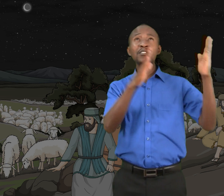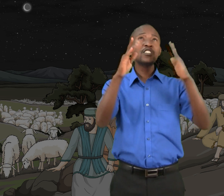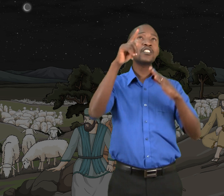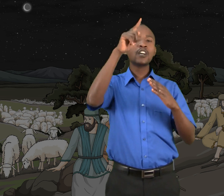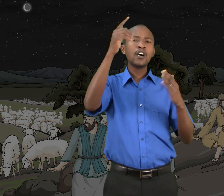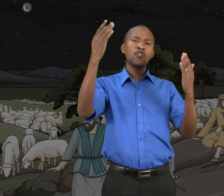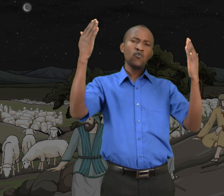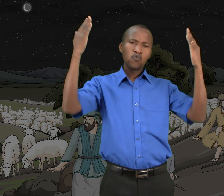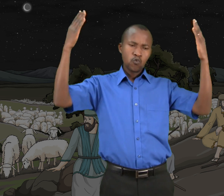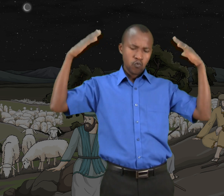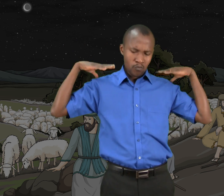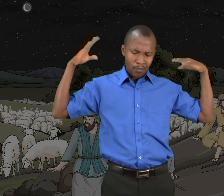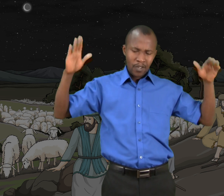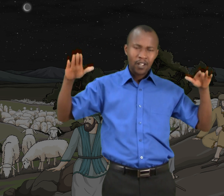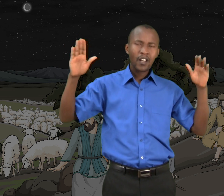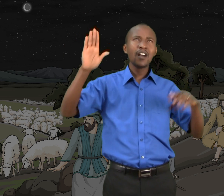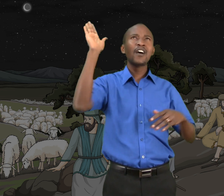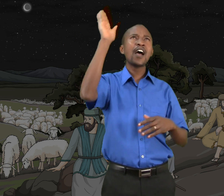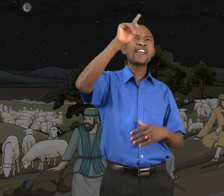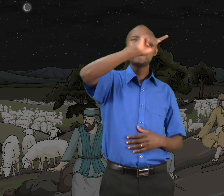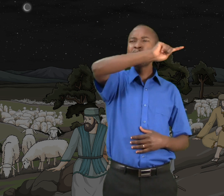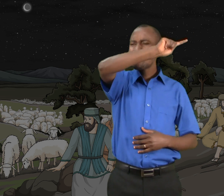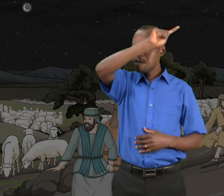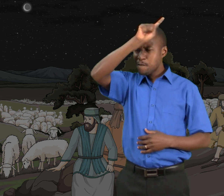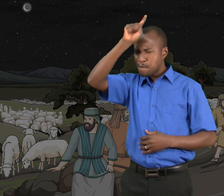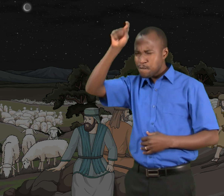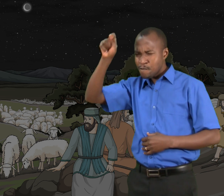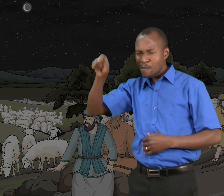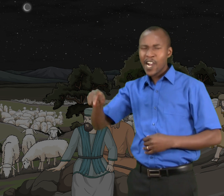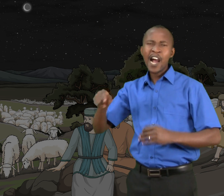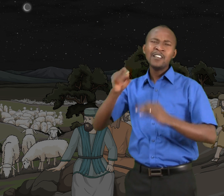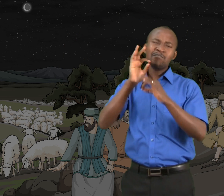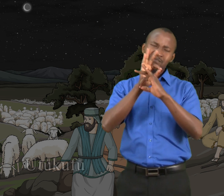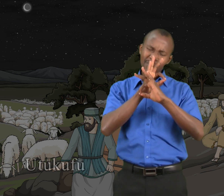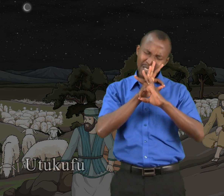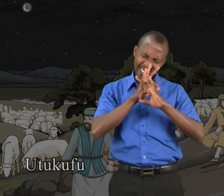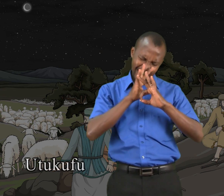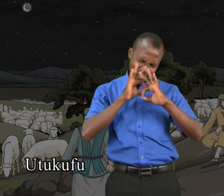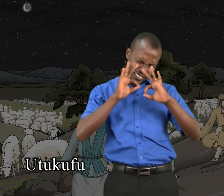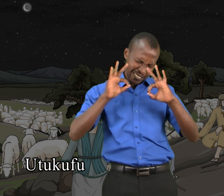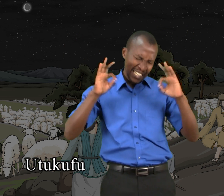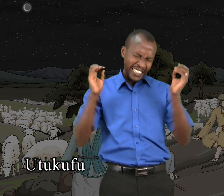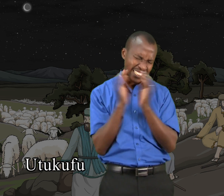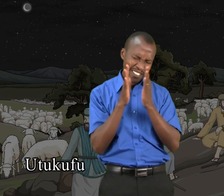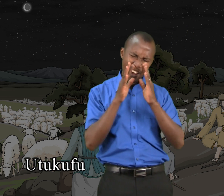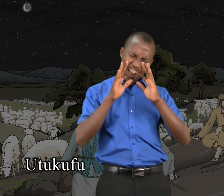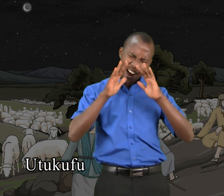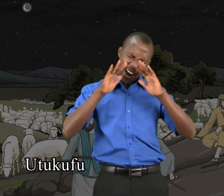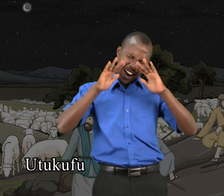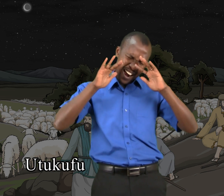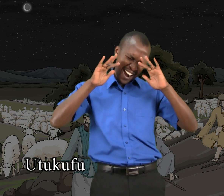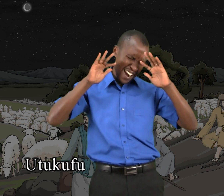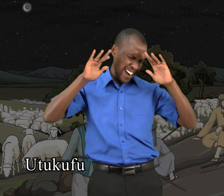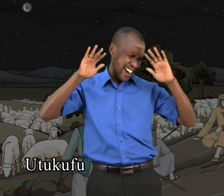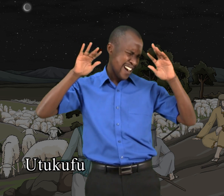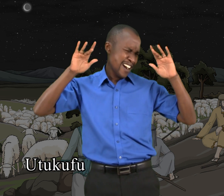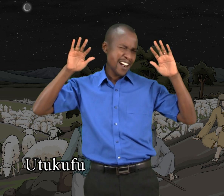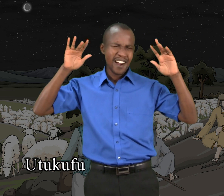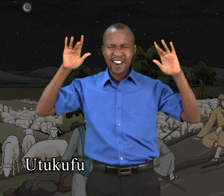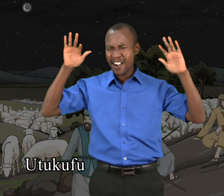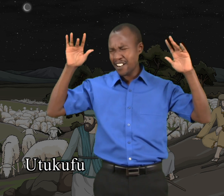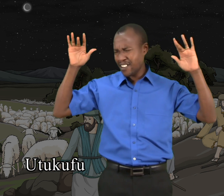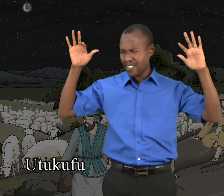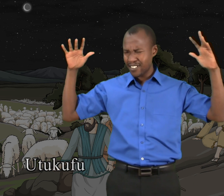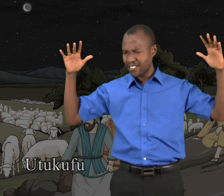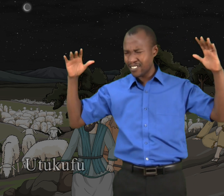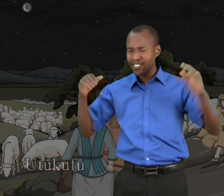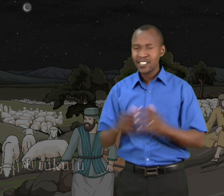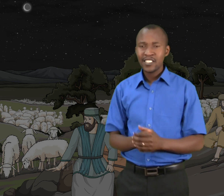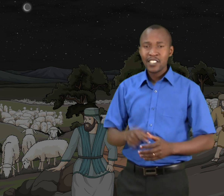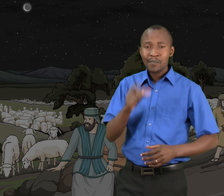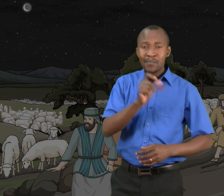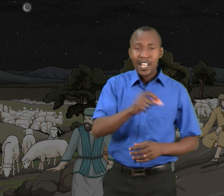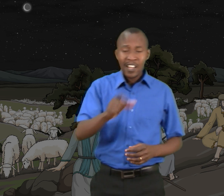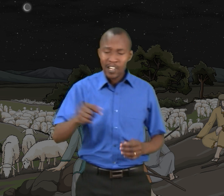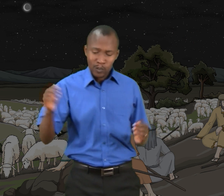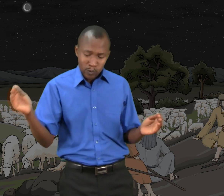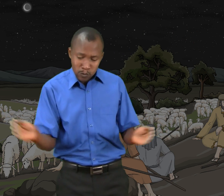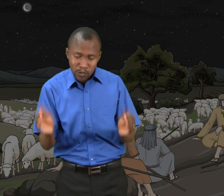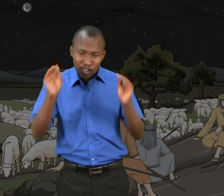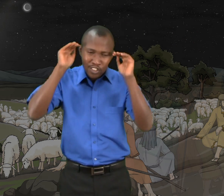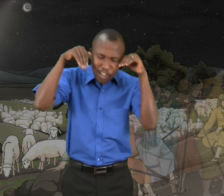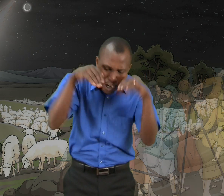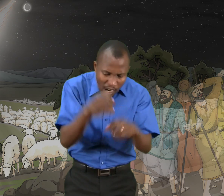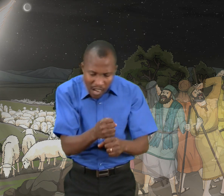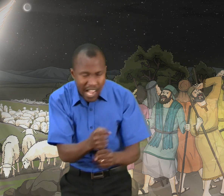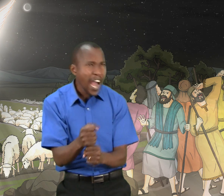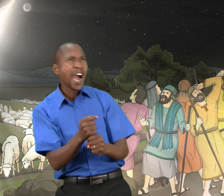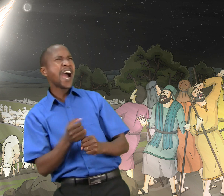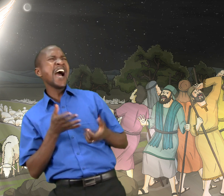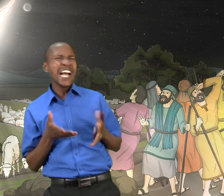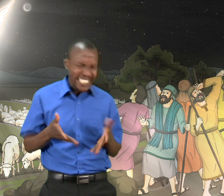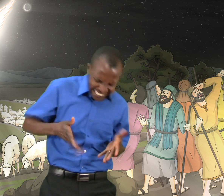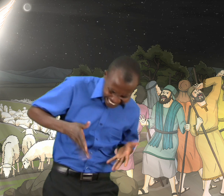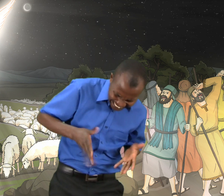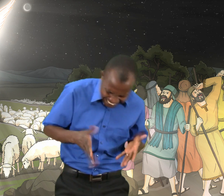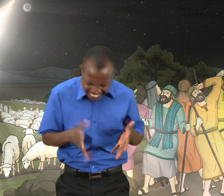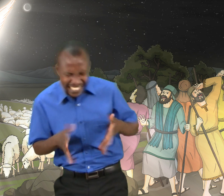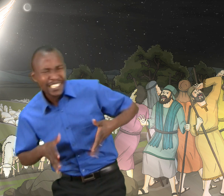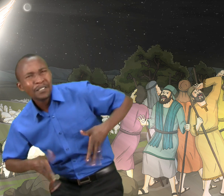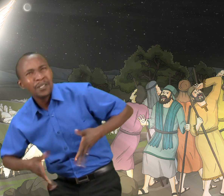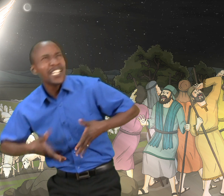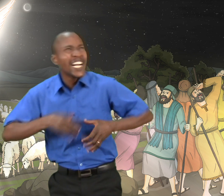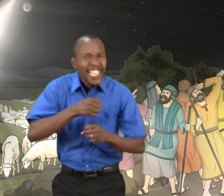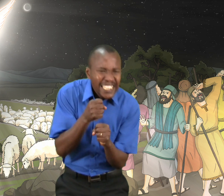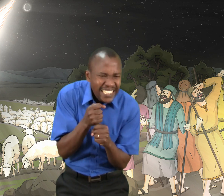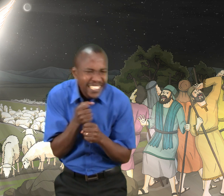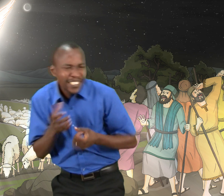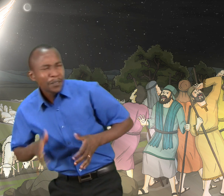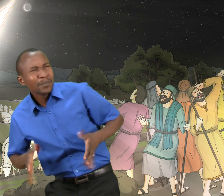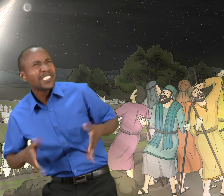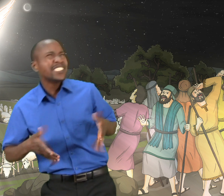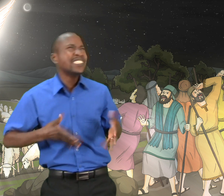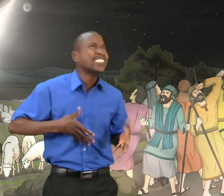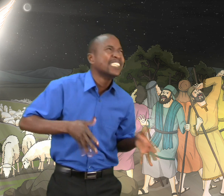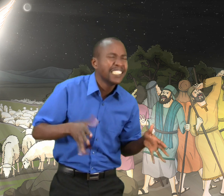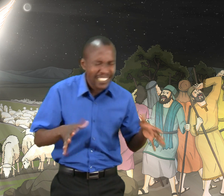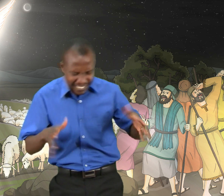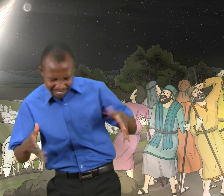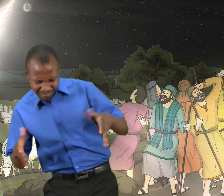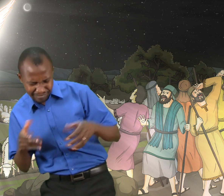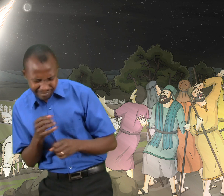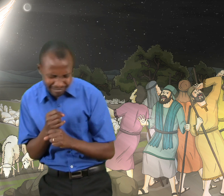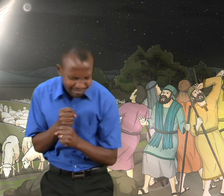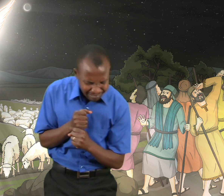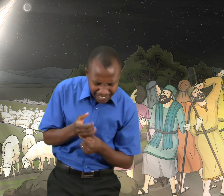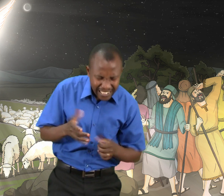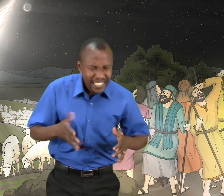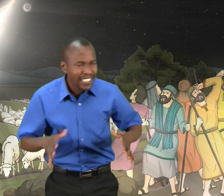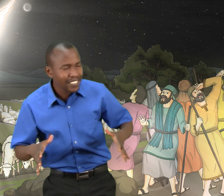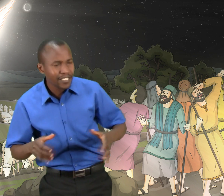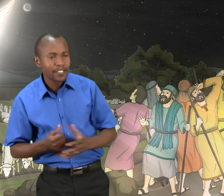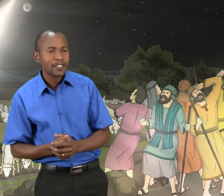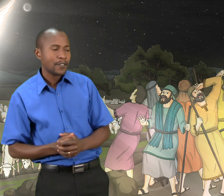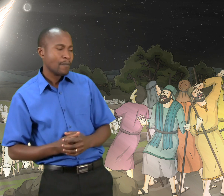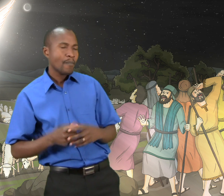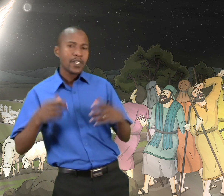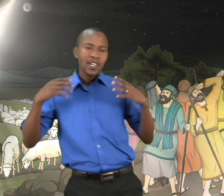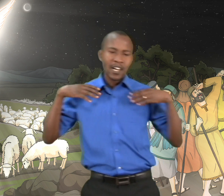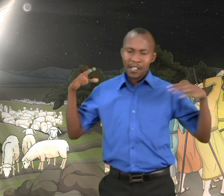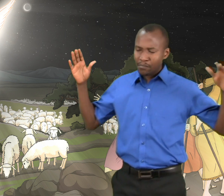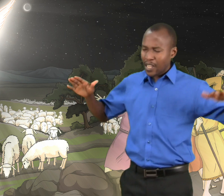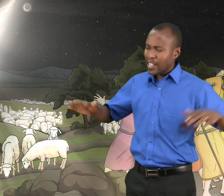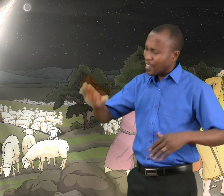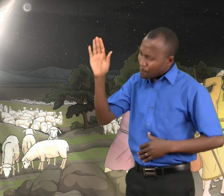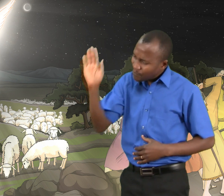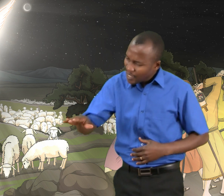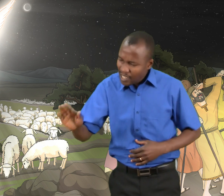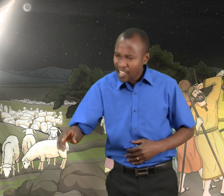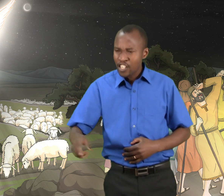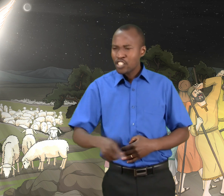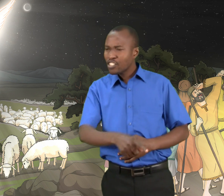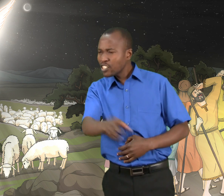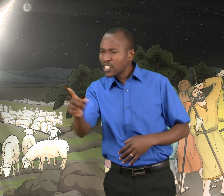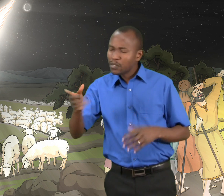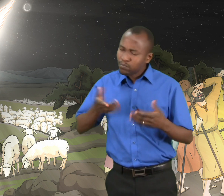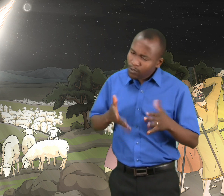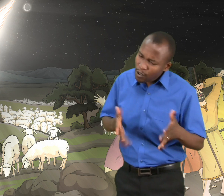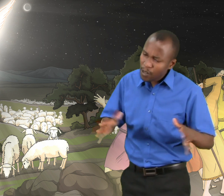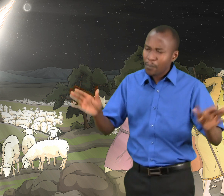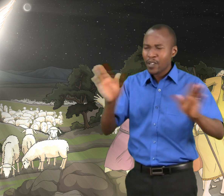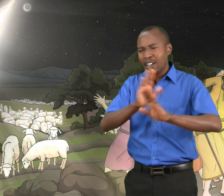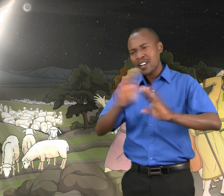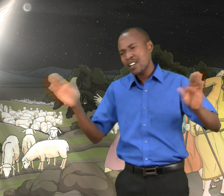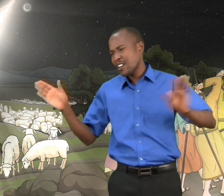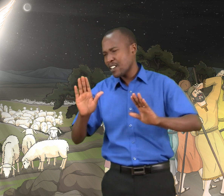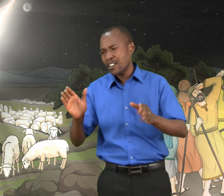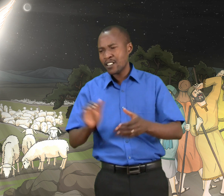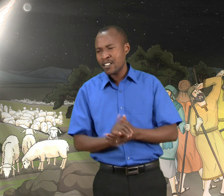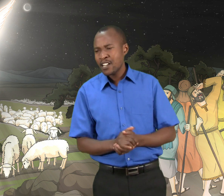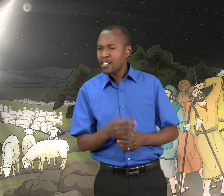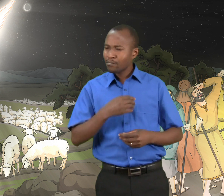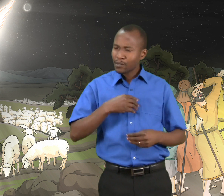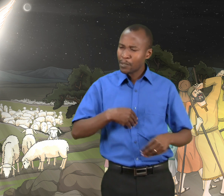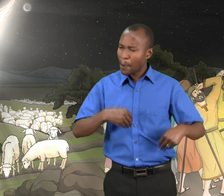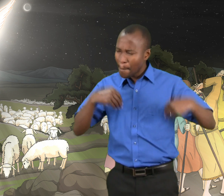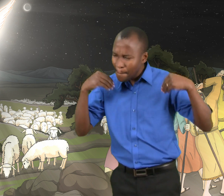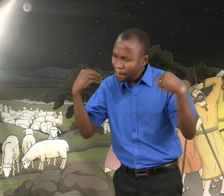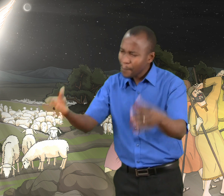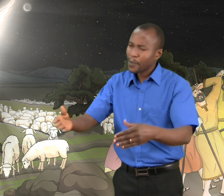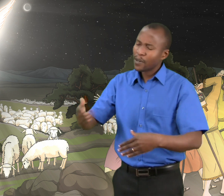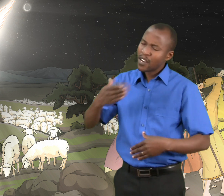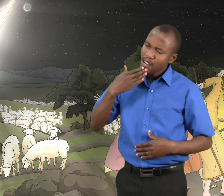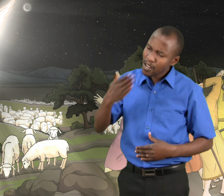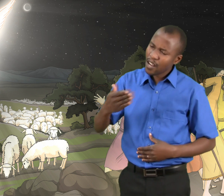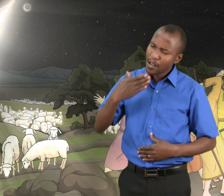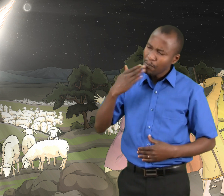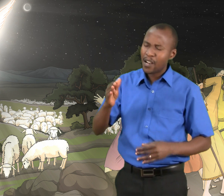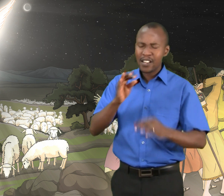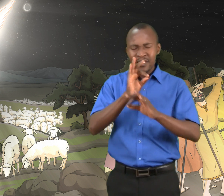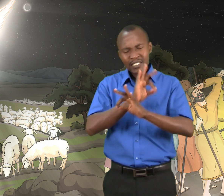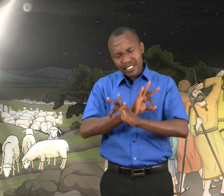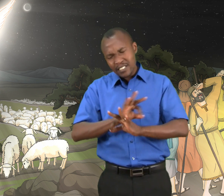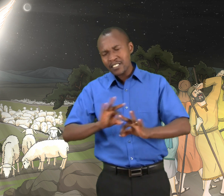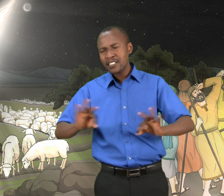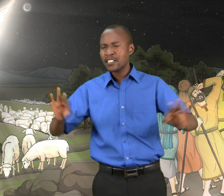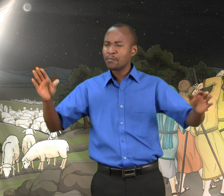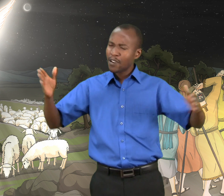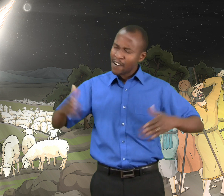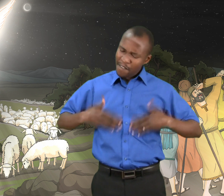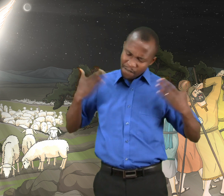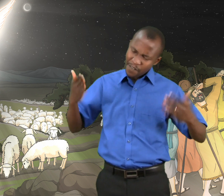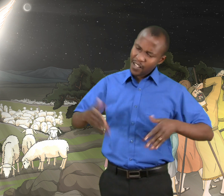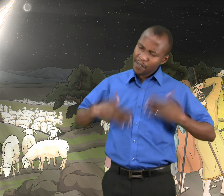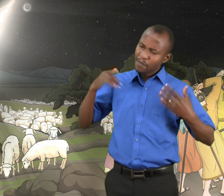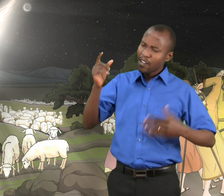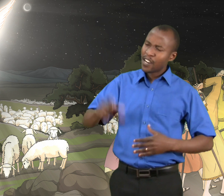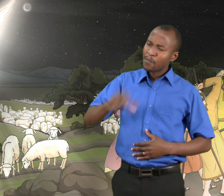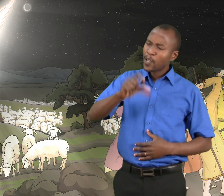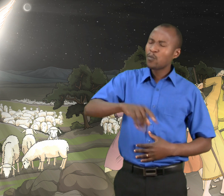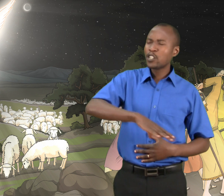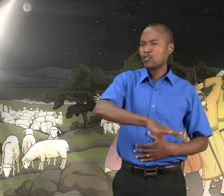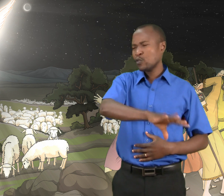Just then an angel of the Lord stood before them, and the glory of the Lord shone around them, and they were terrified.